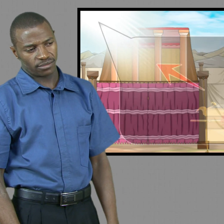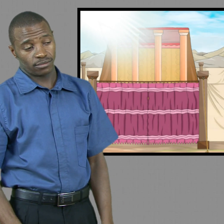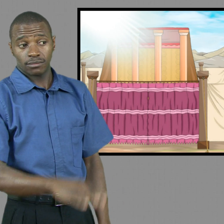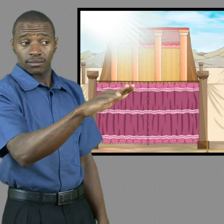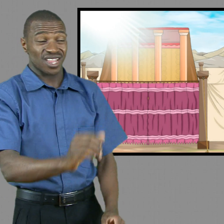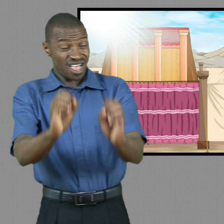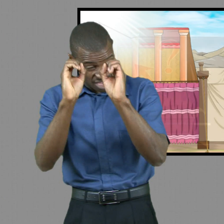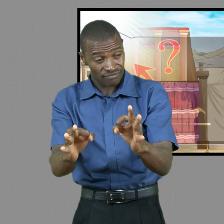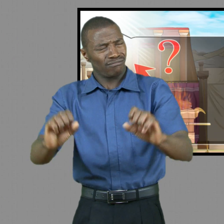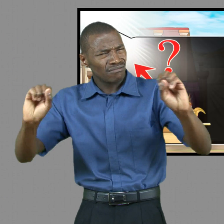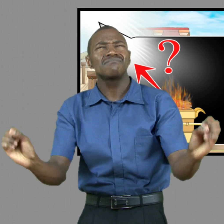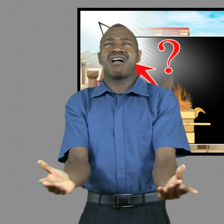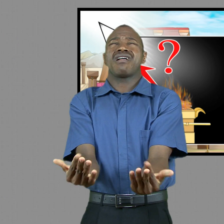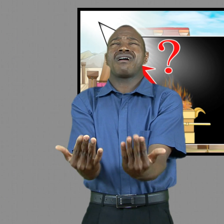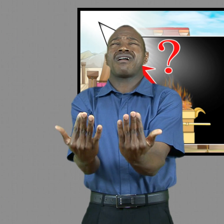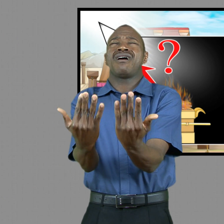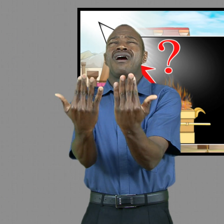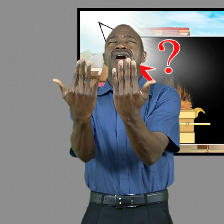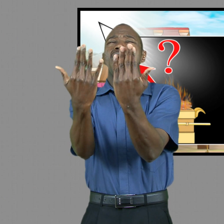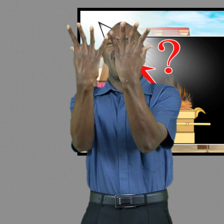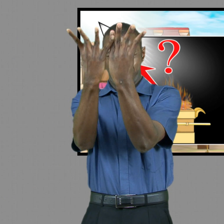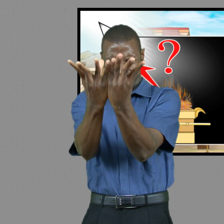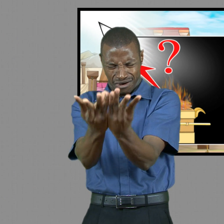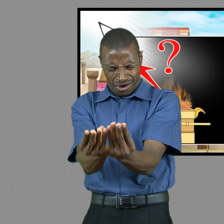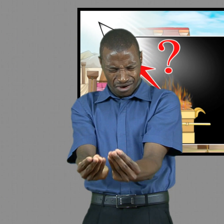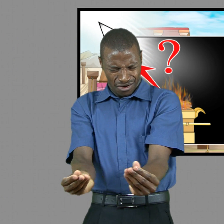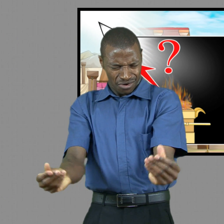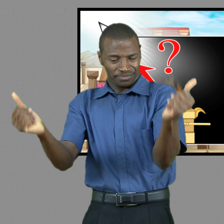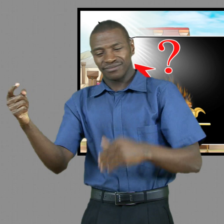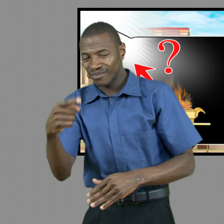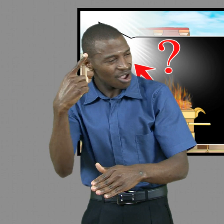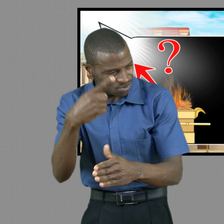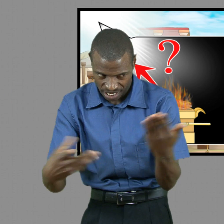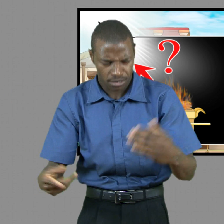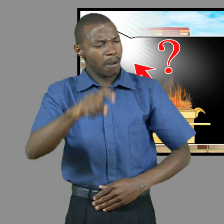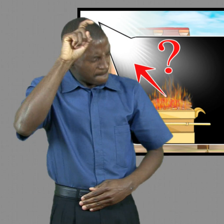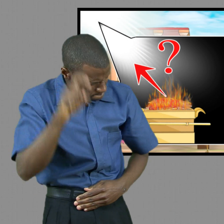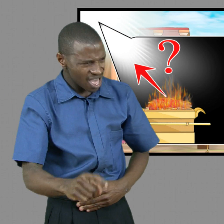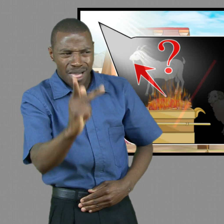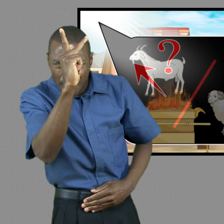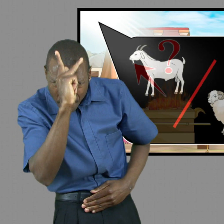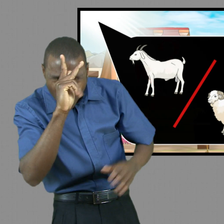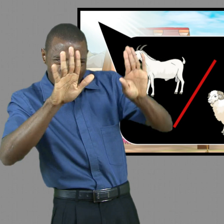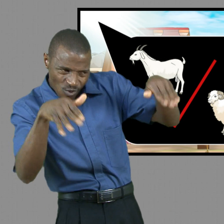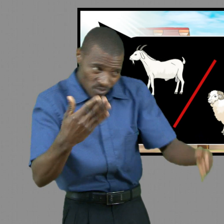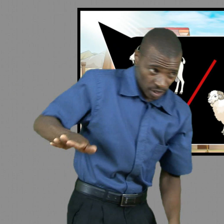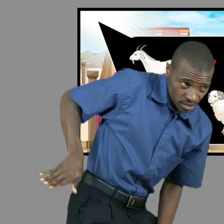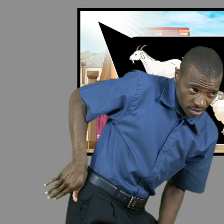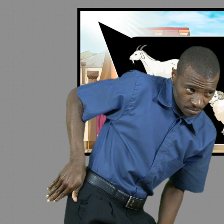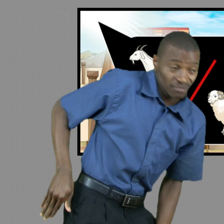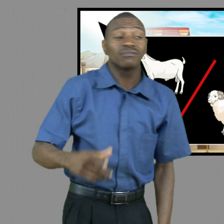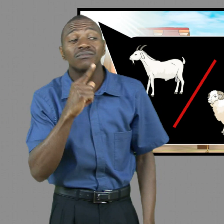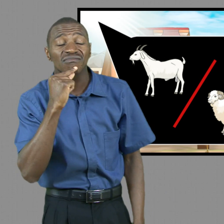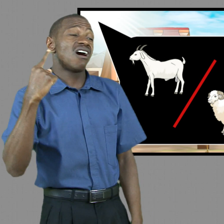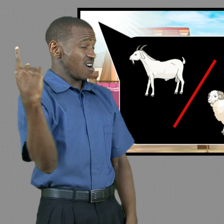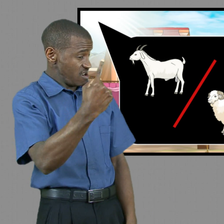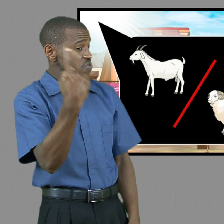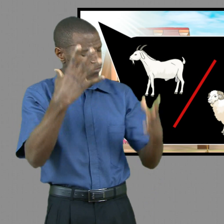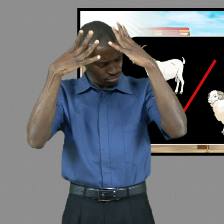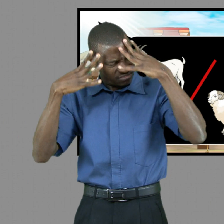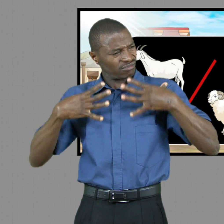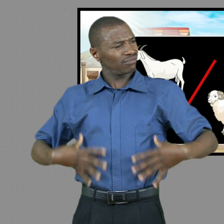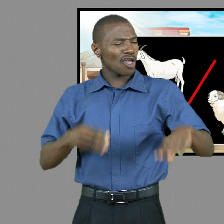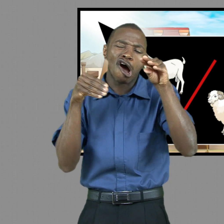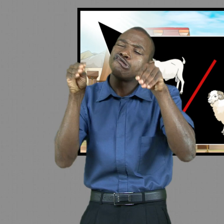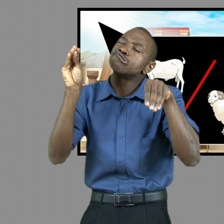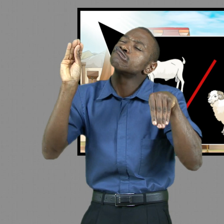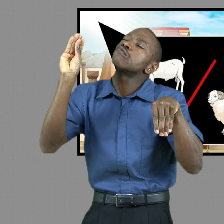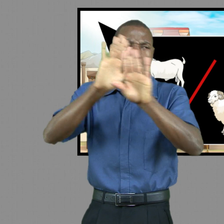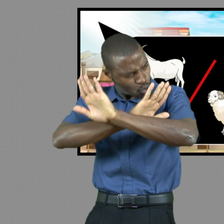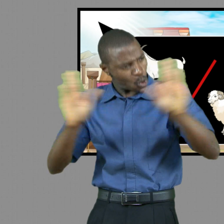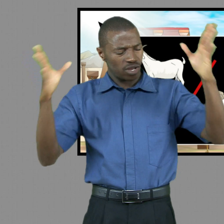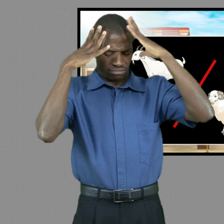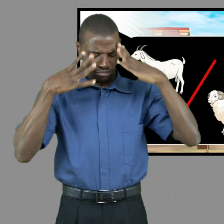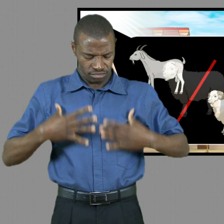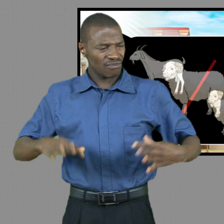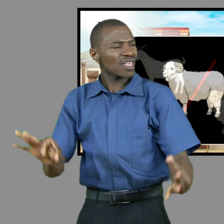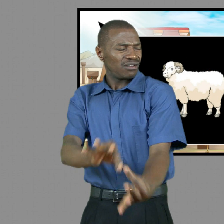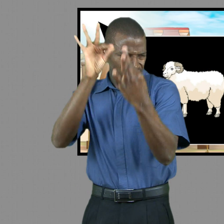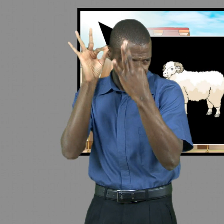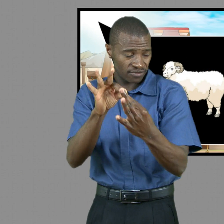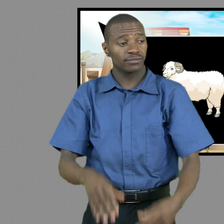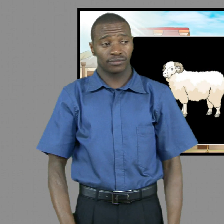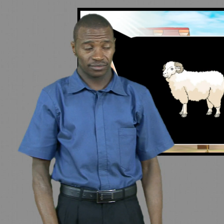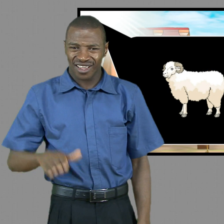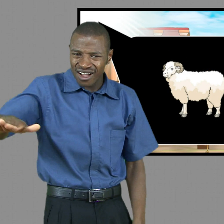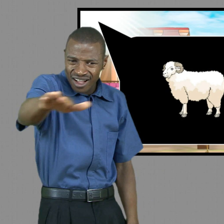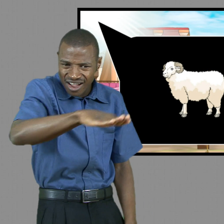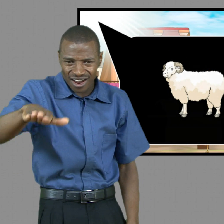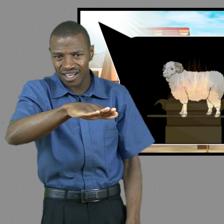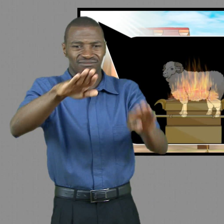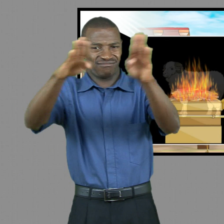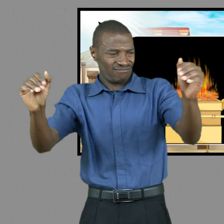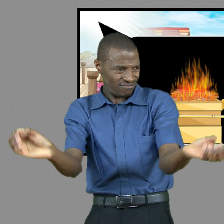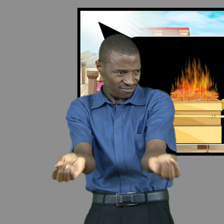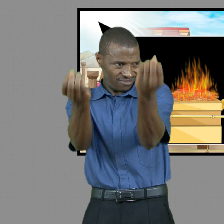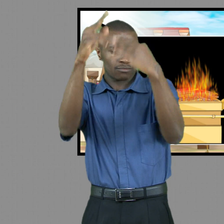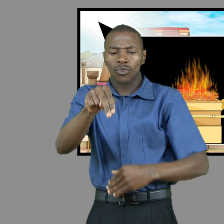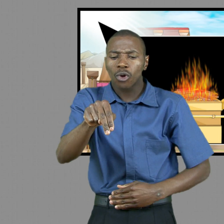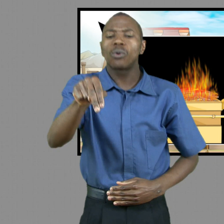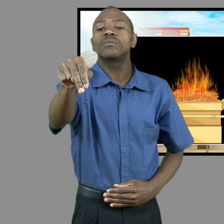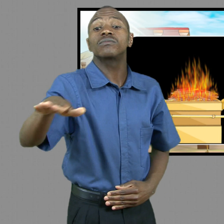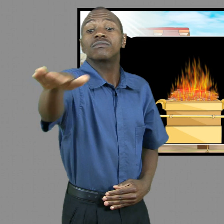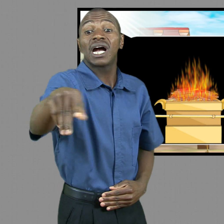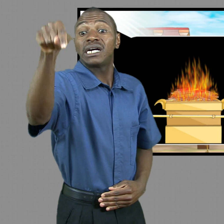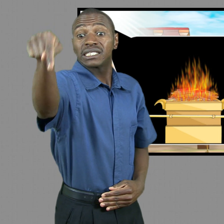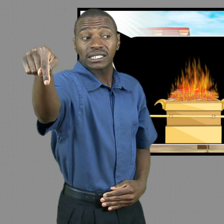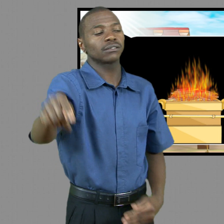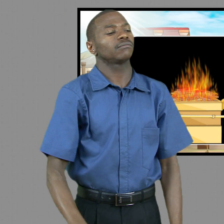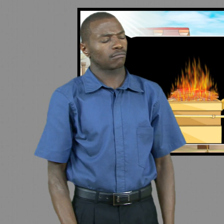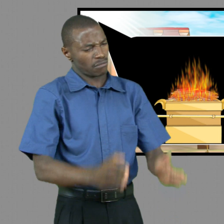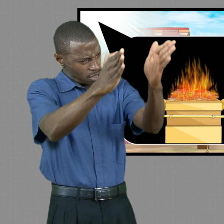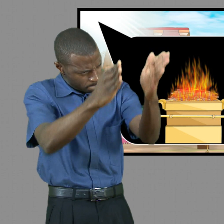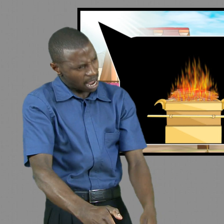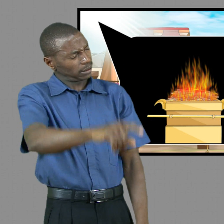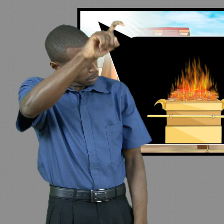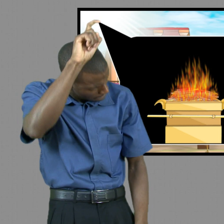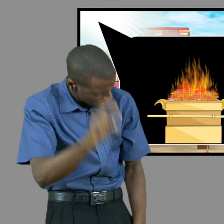If, however, one’s offering is a burnt offering from the flock—from the sheep or goats—he is to present an unblemished male.